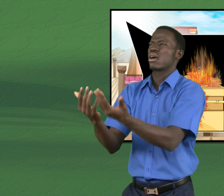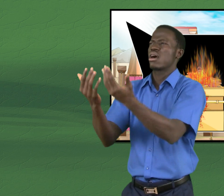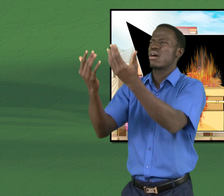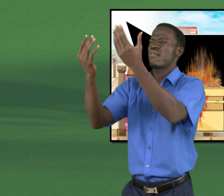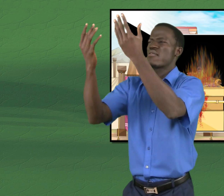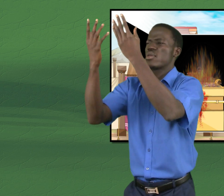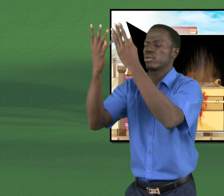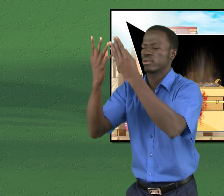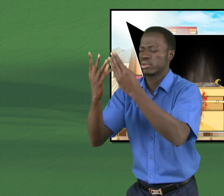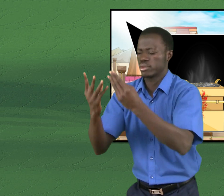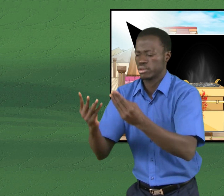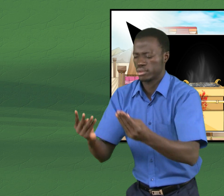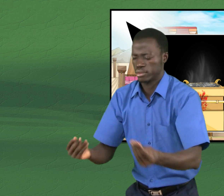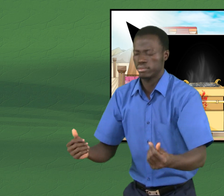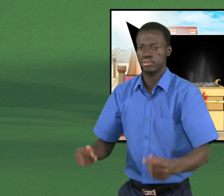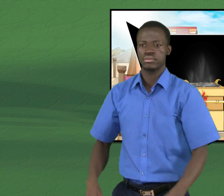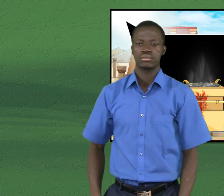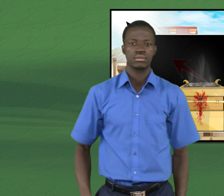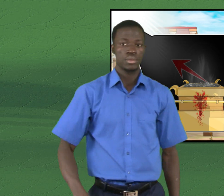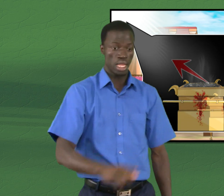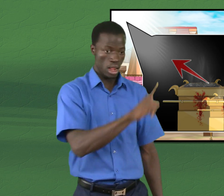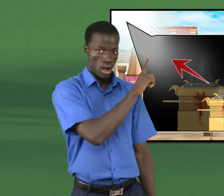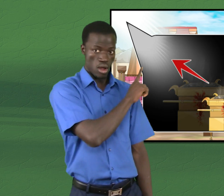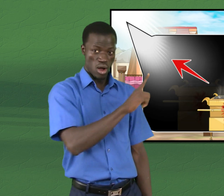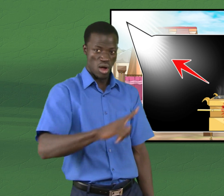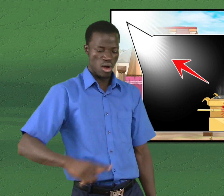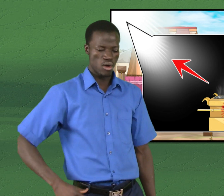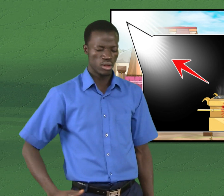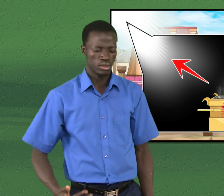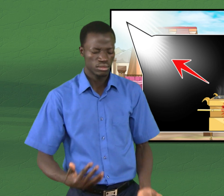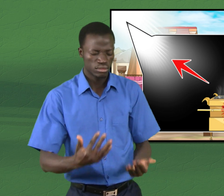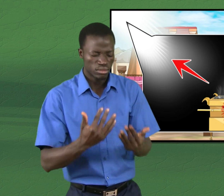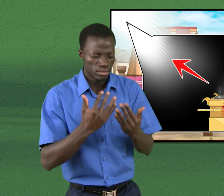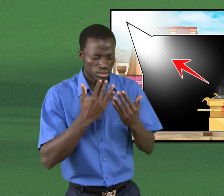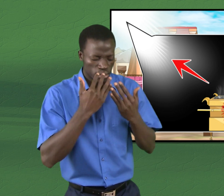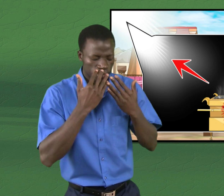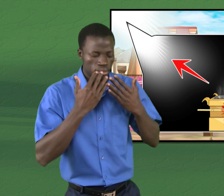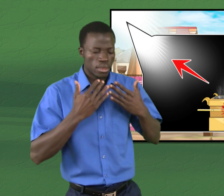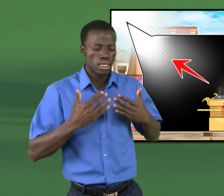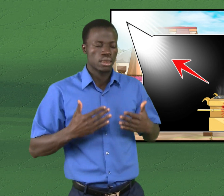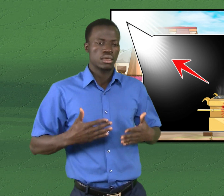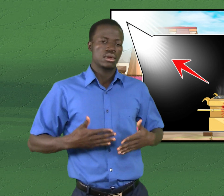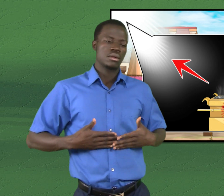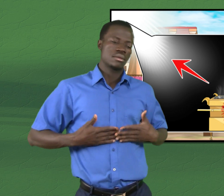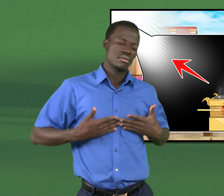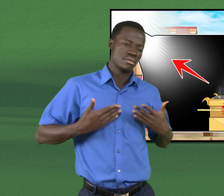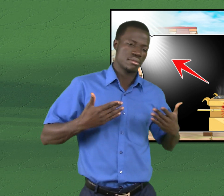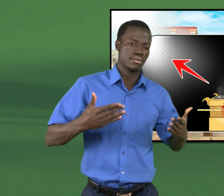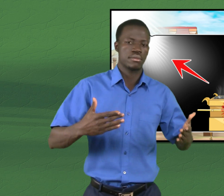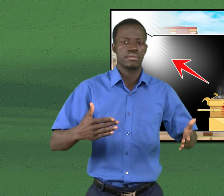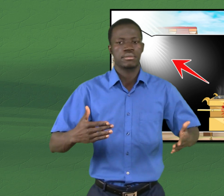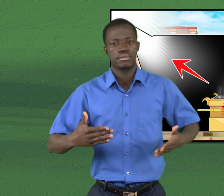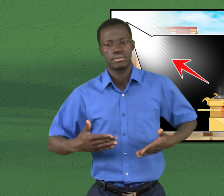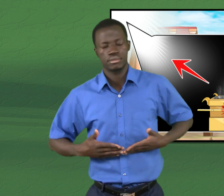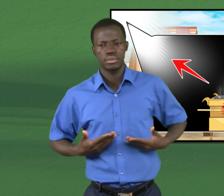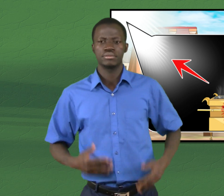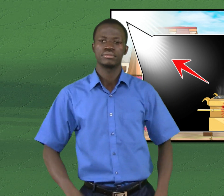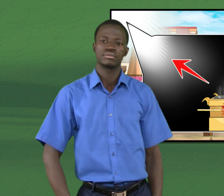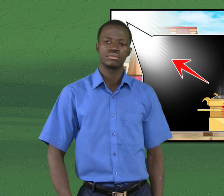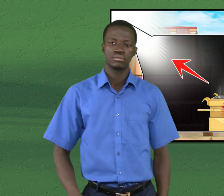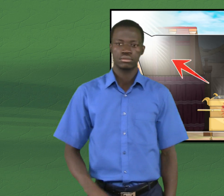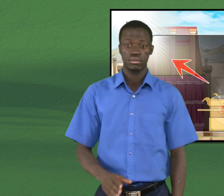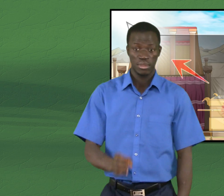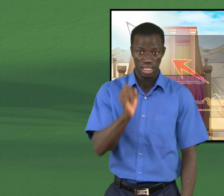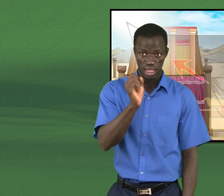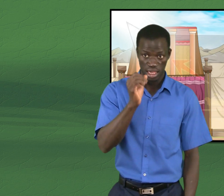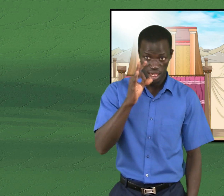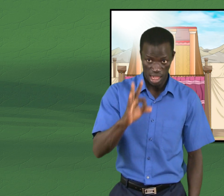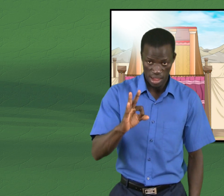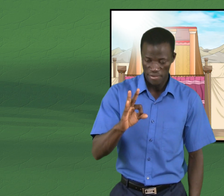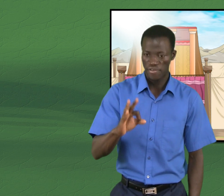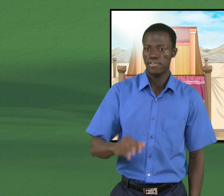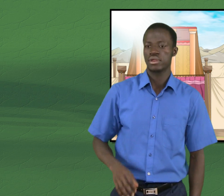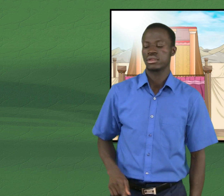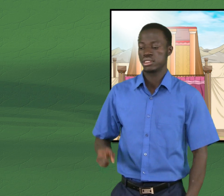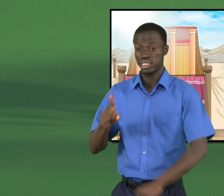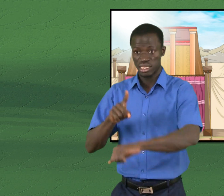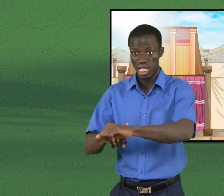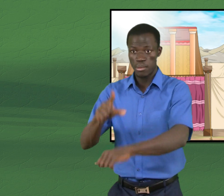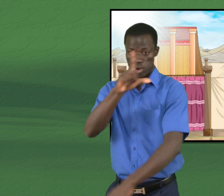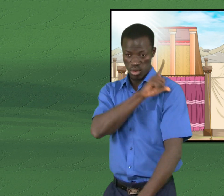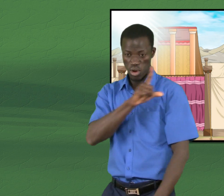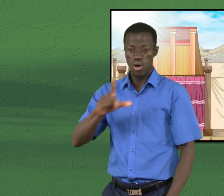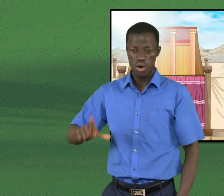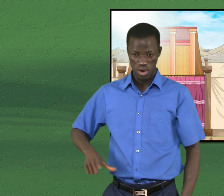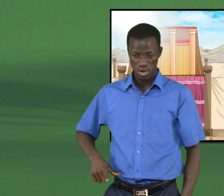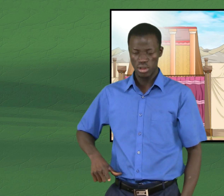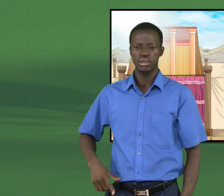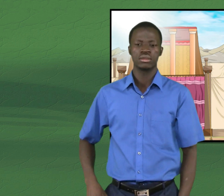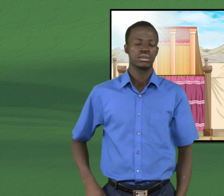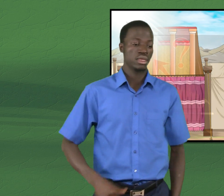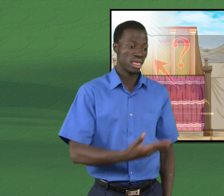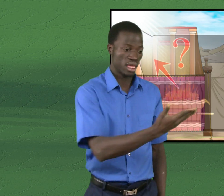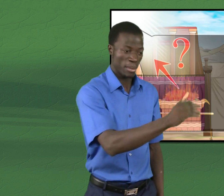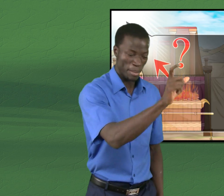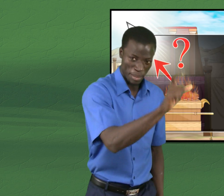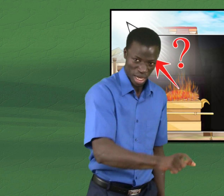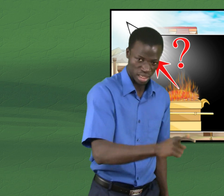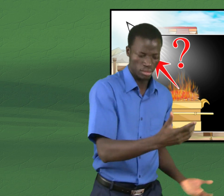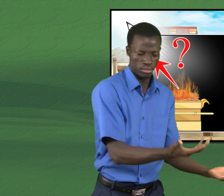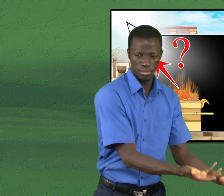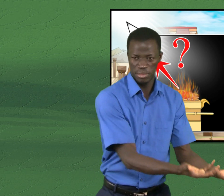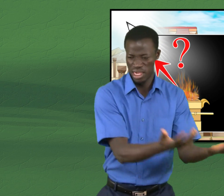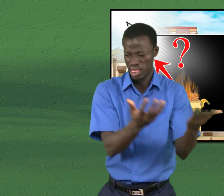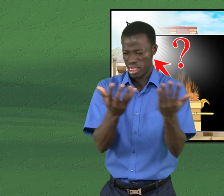it is a burnt offering, an offering made by fire, a pleasing aroma to the LORD.